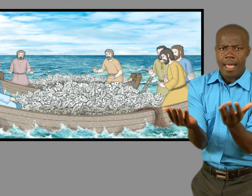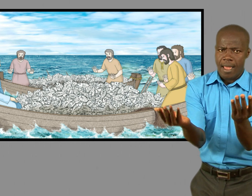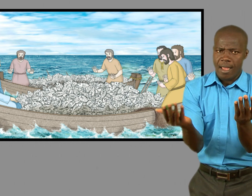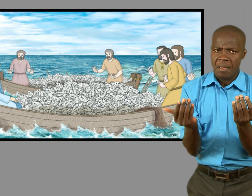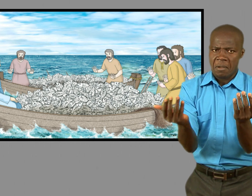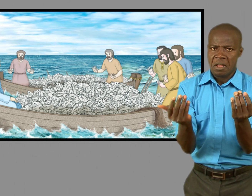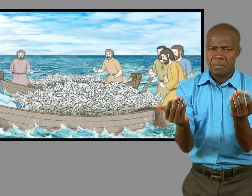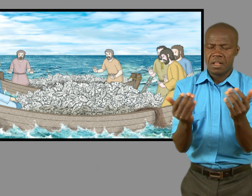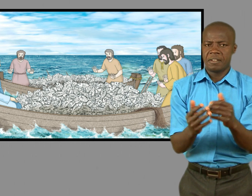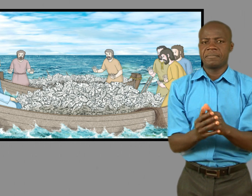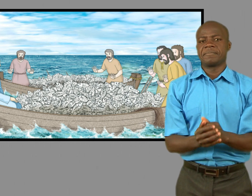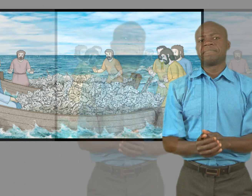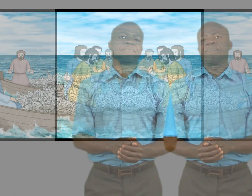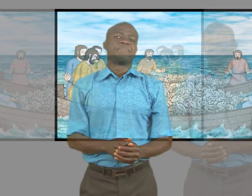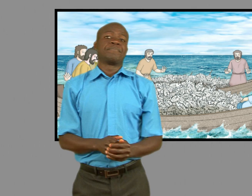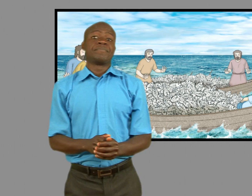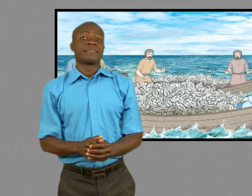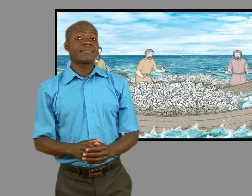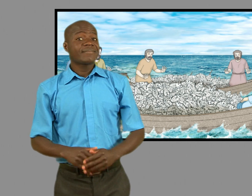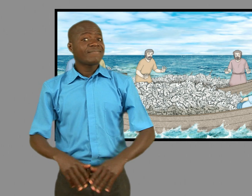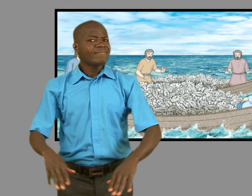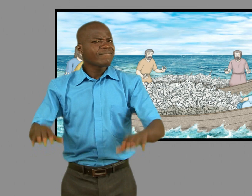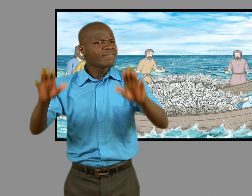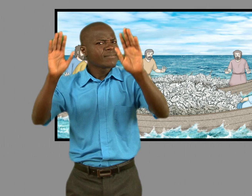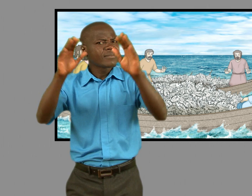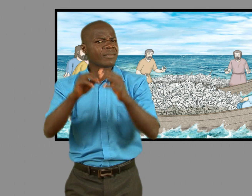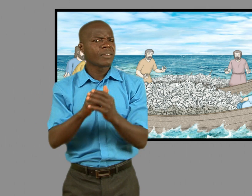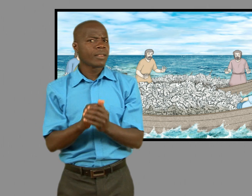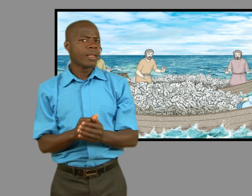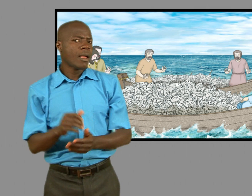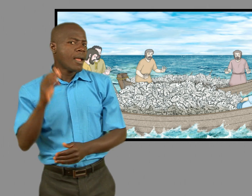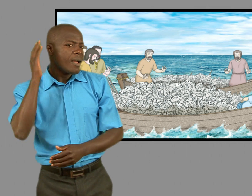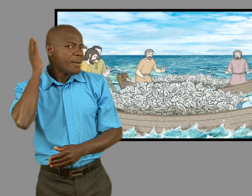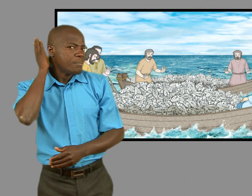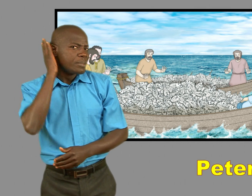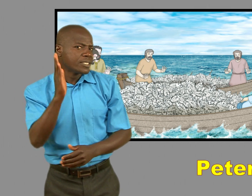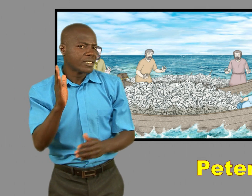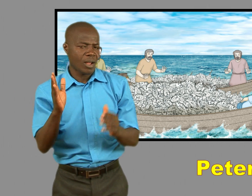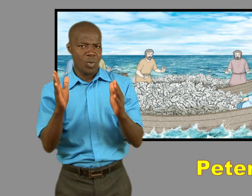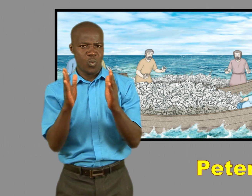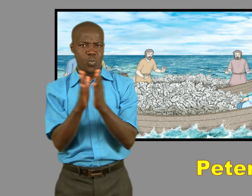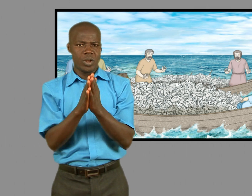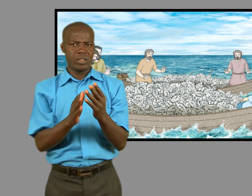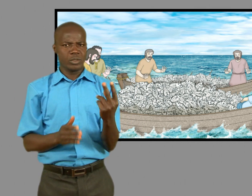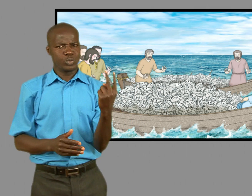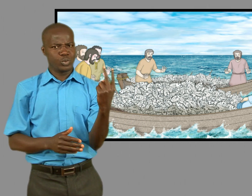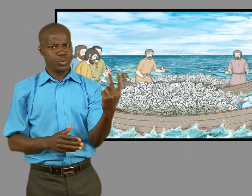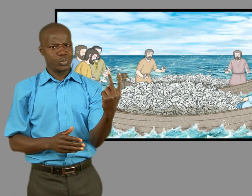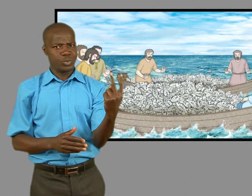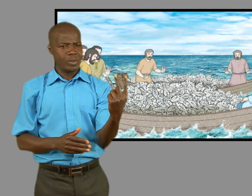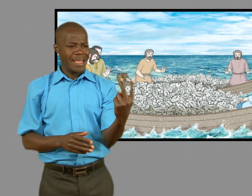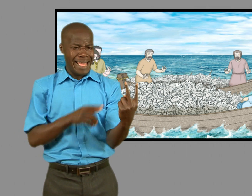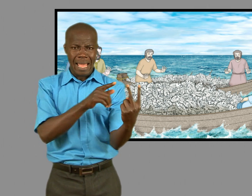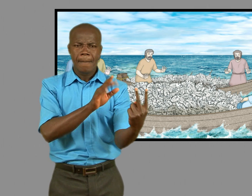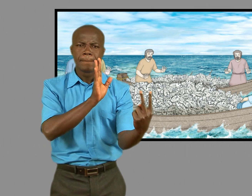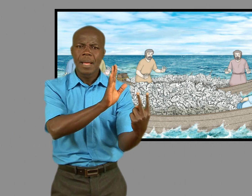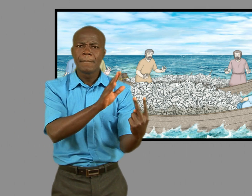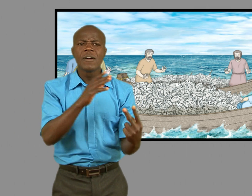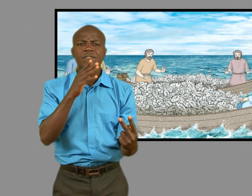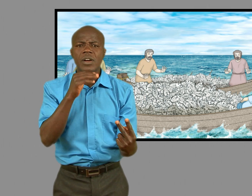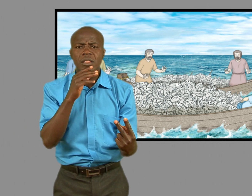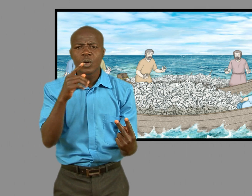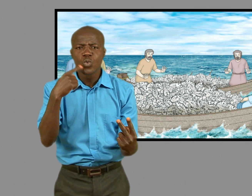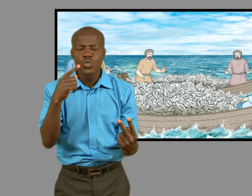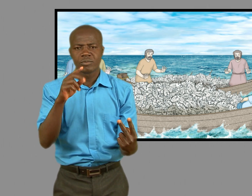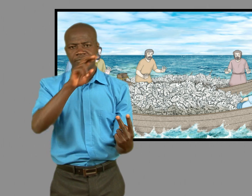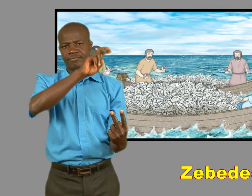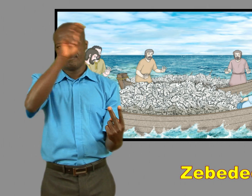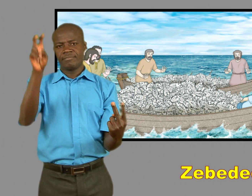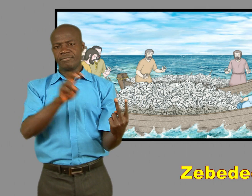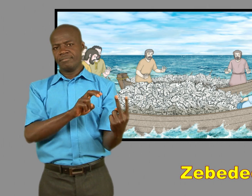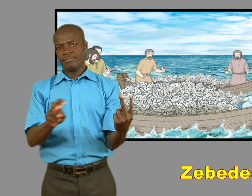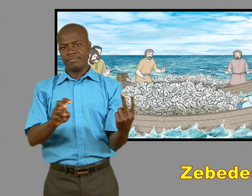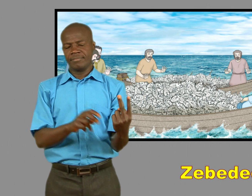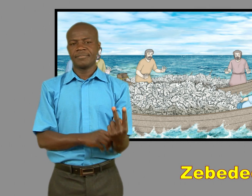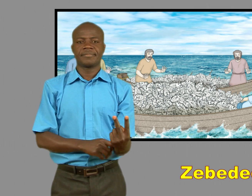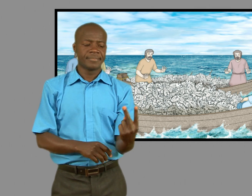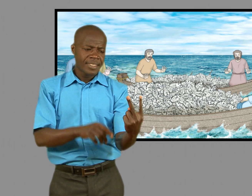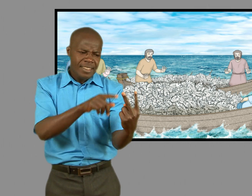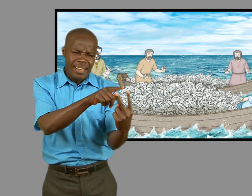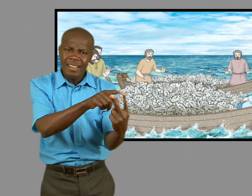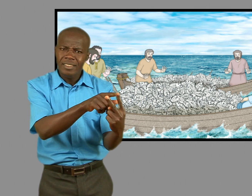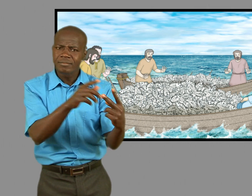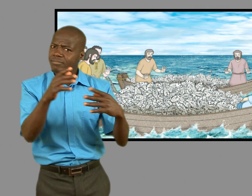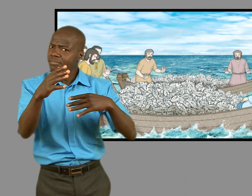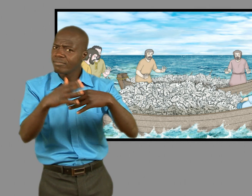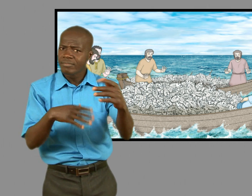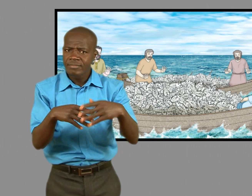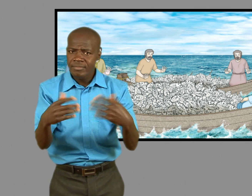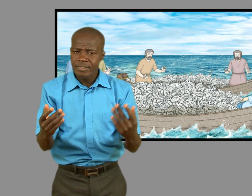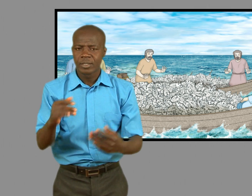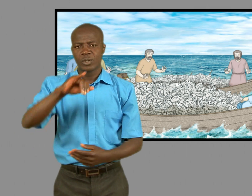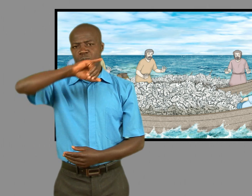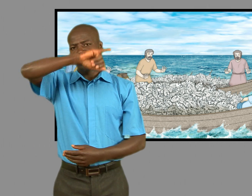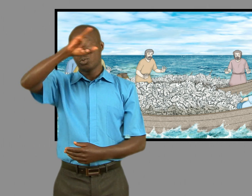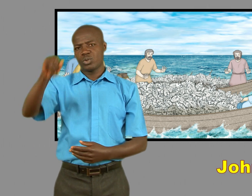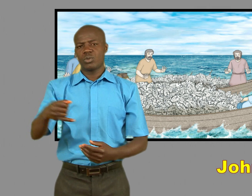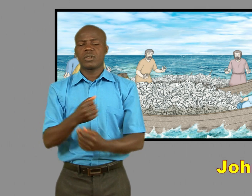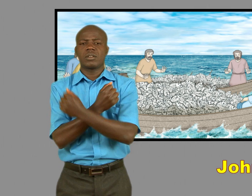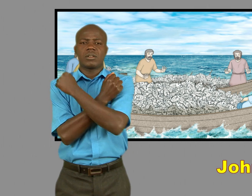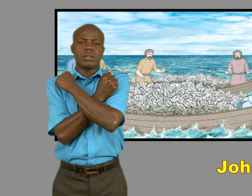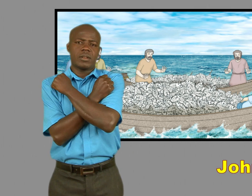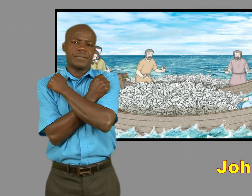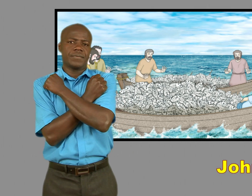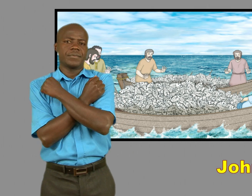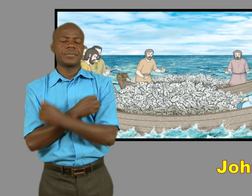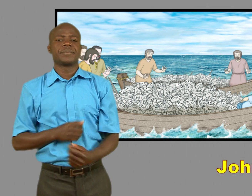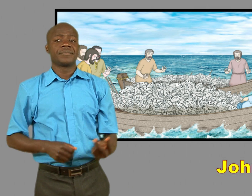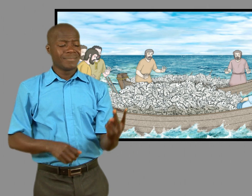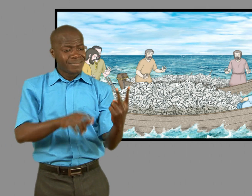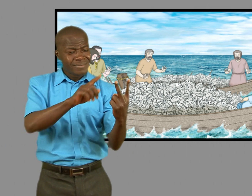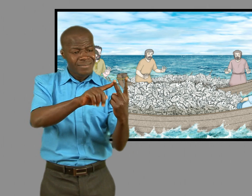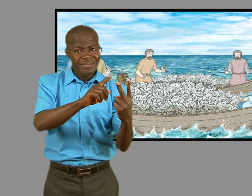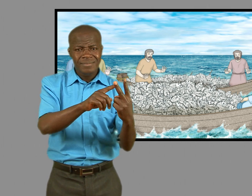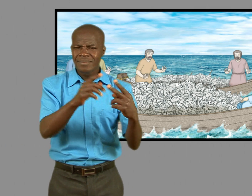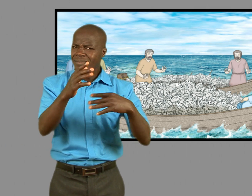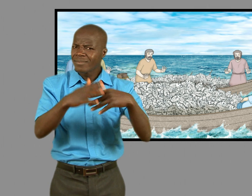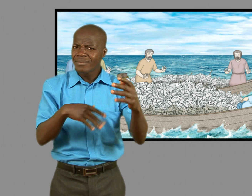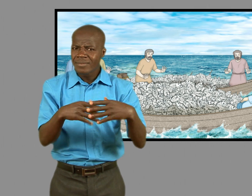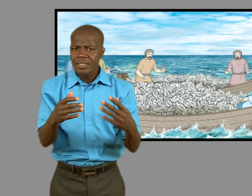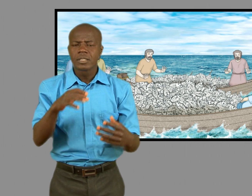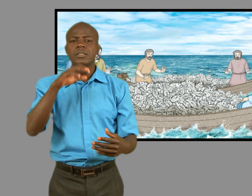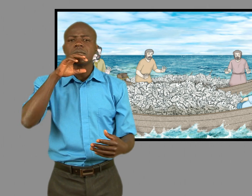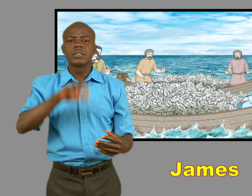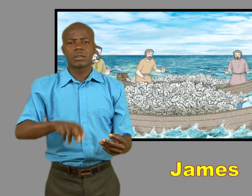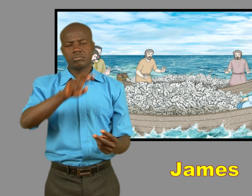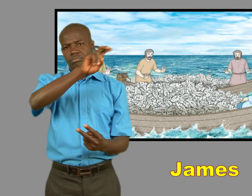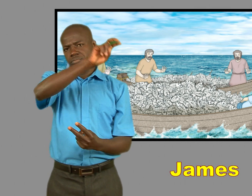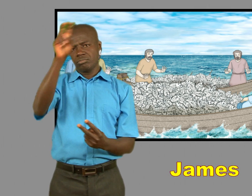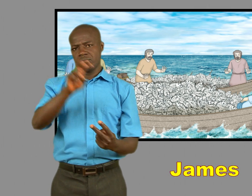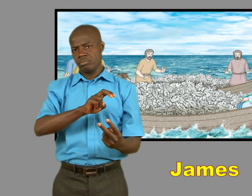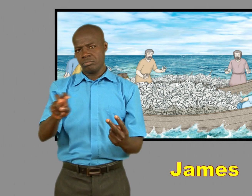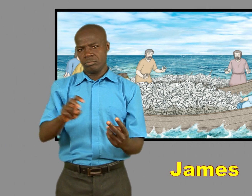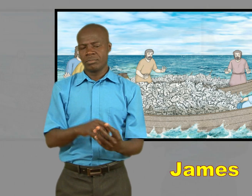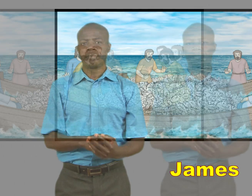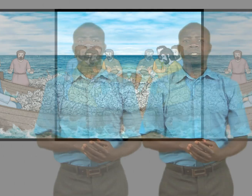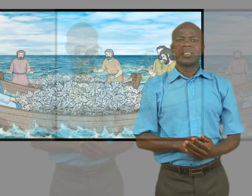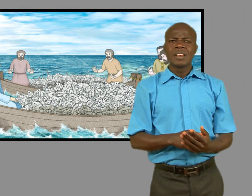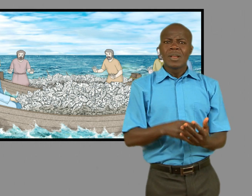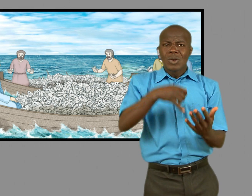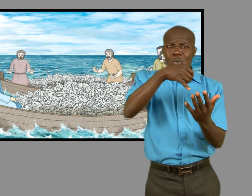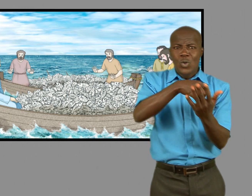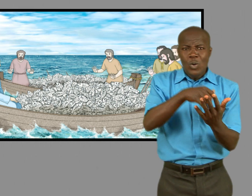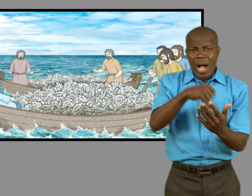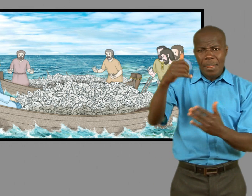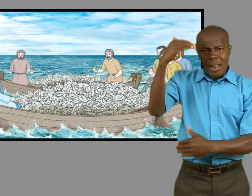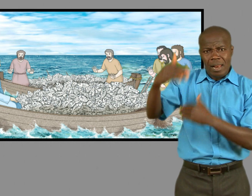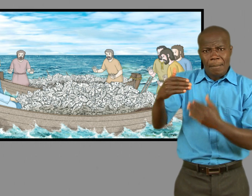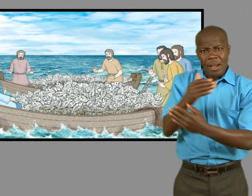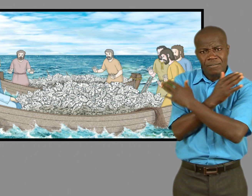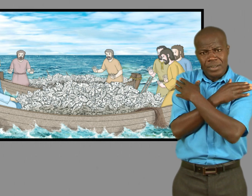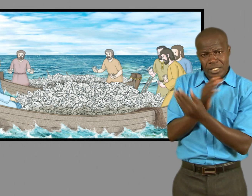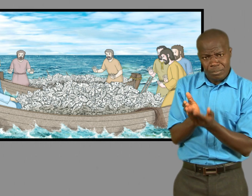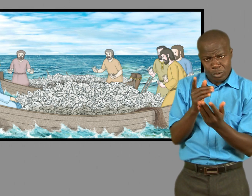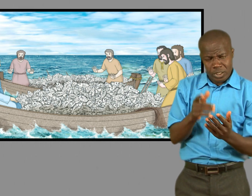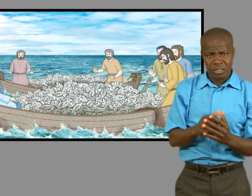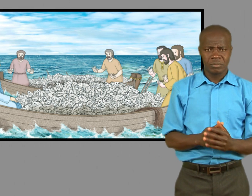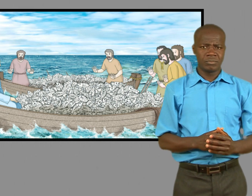When Simon Peter saw this, he fell at Jesus’ knees.